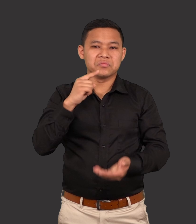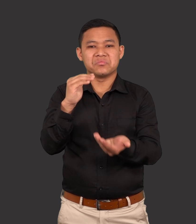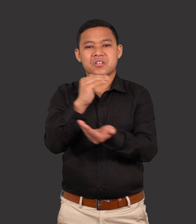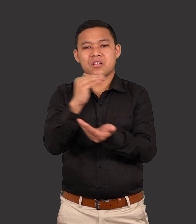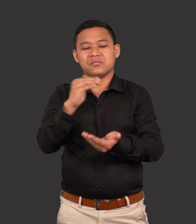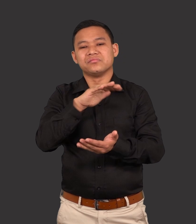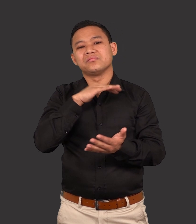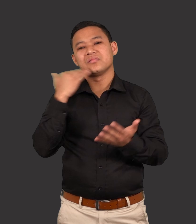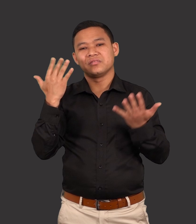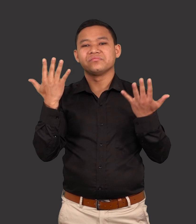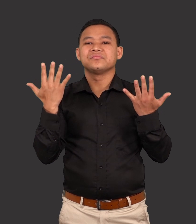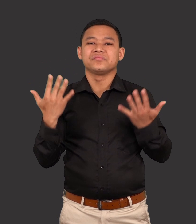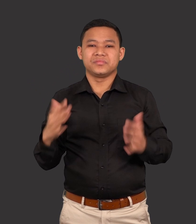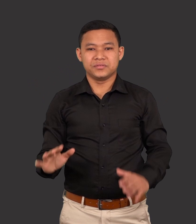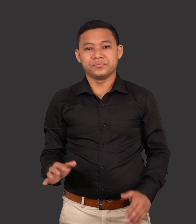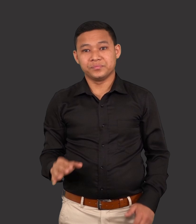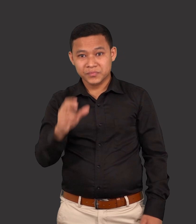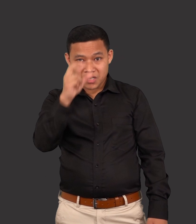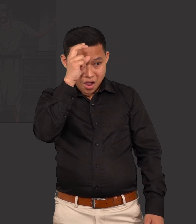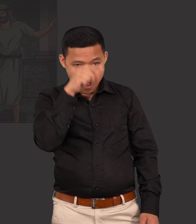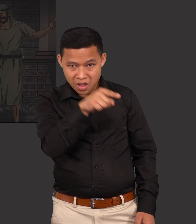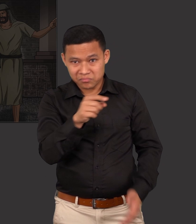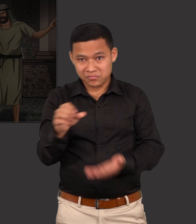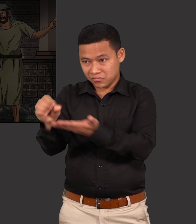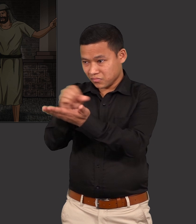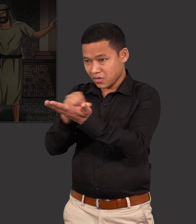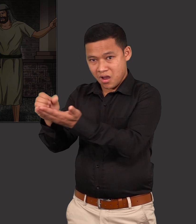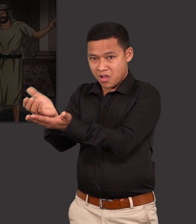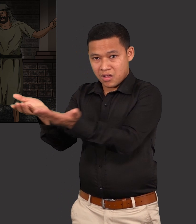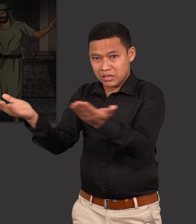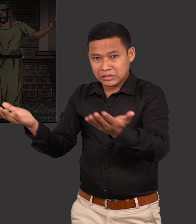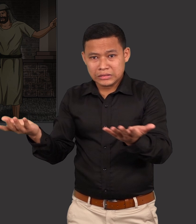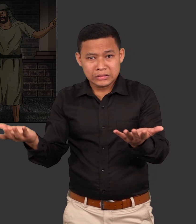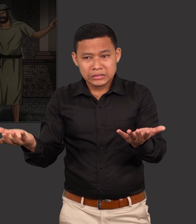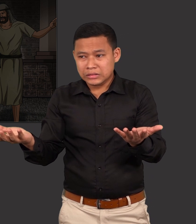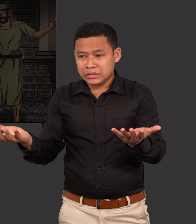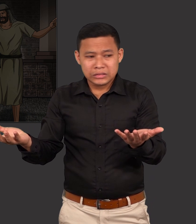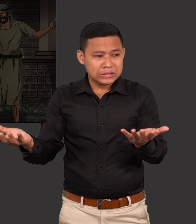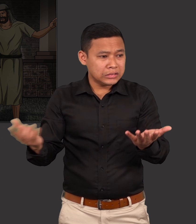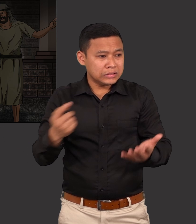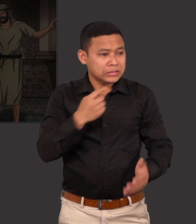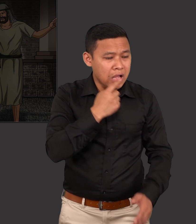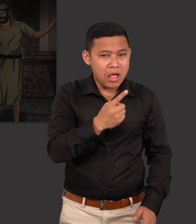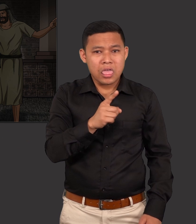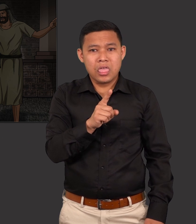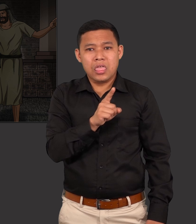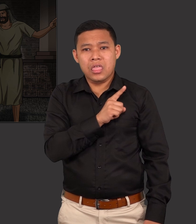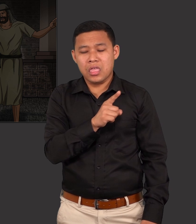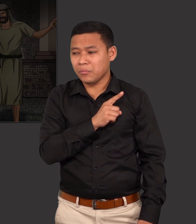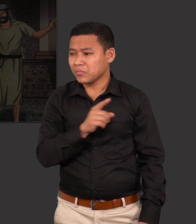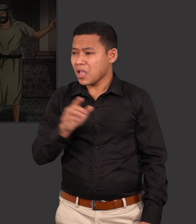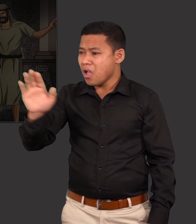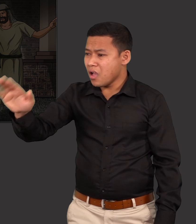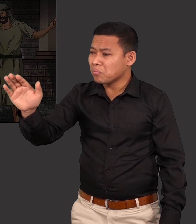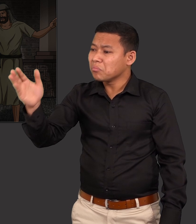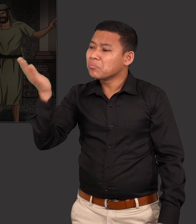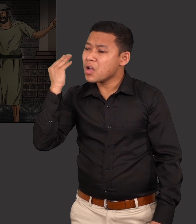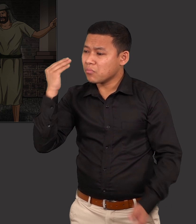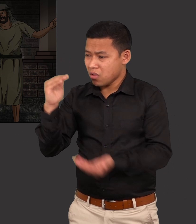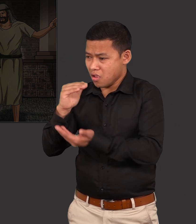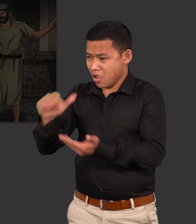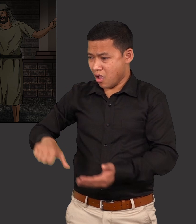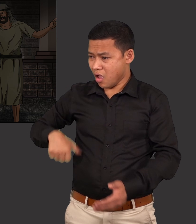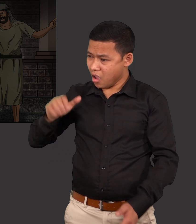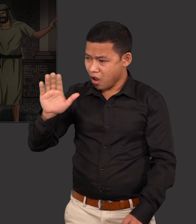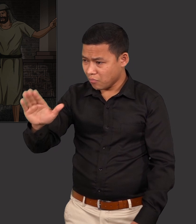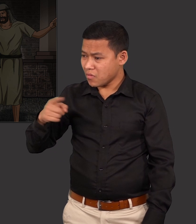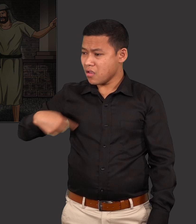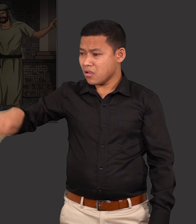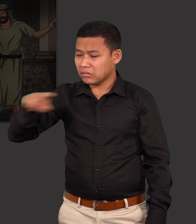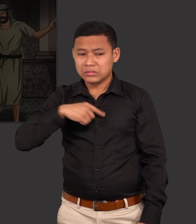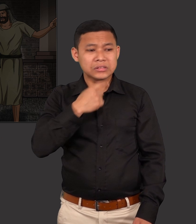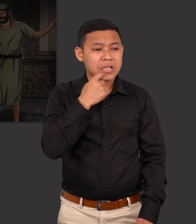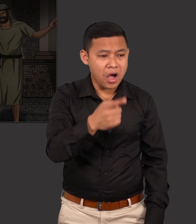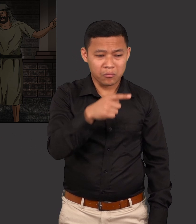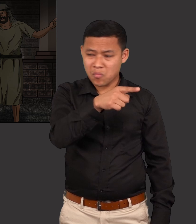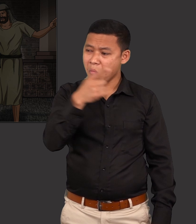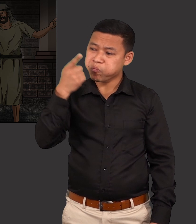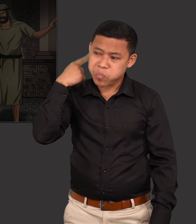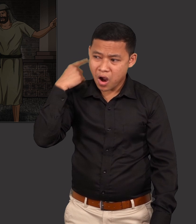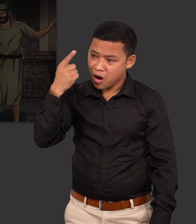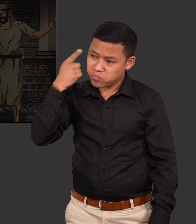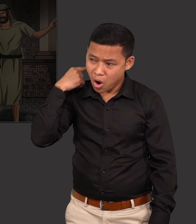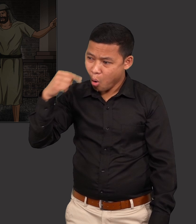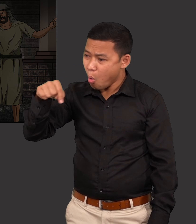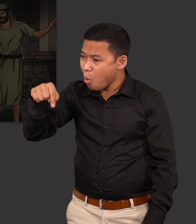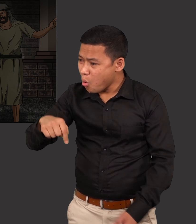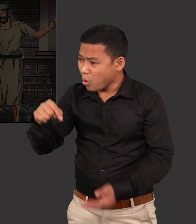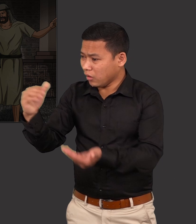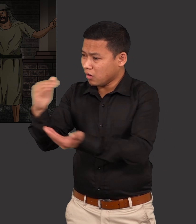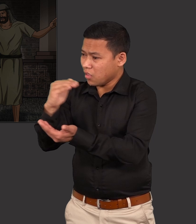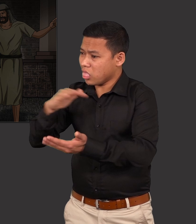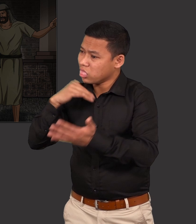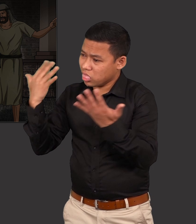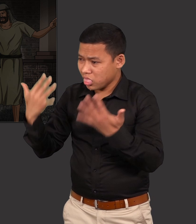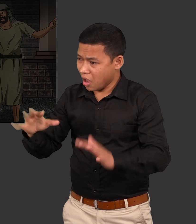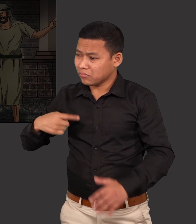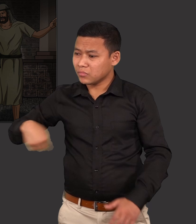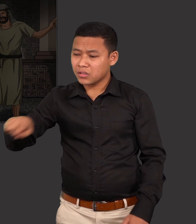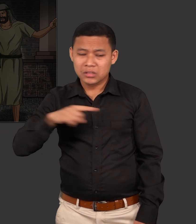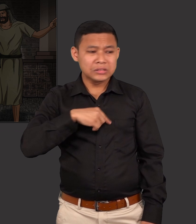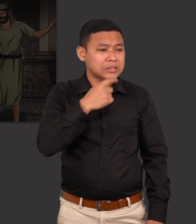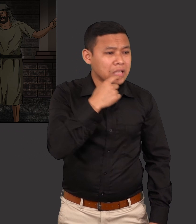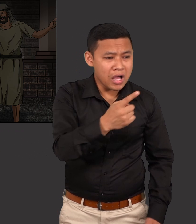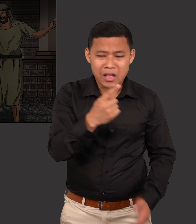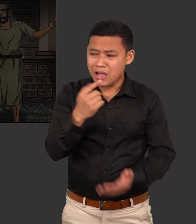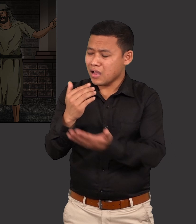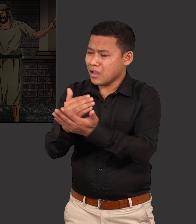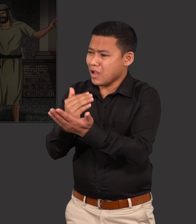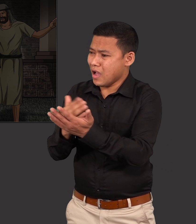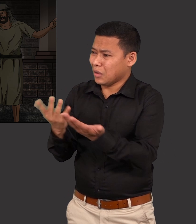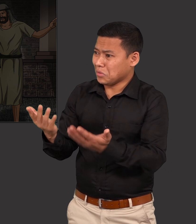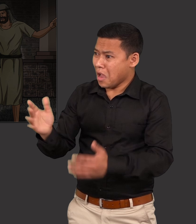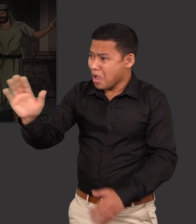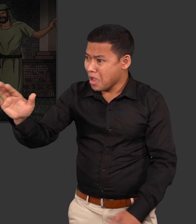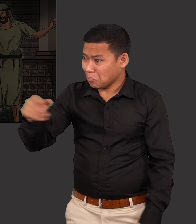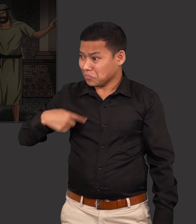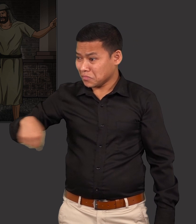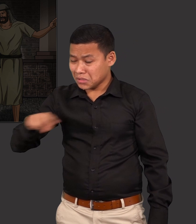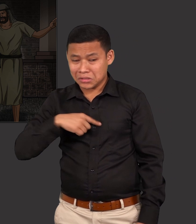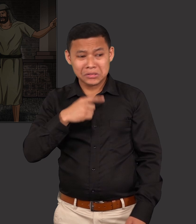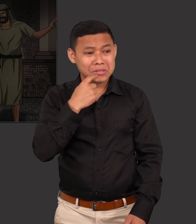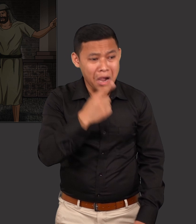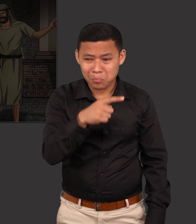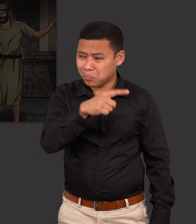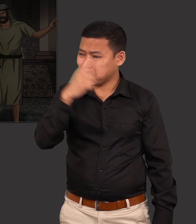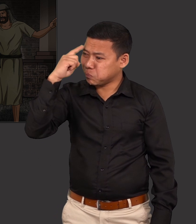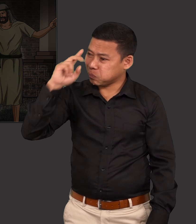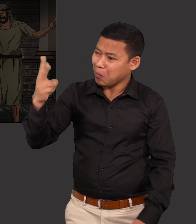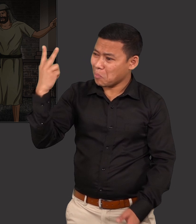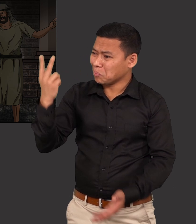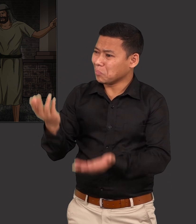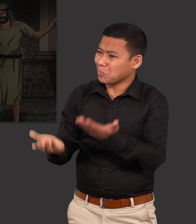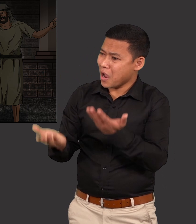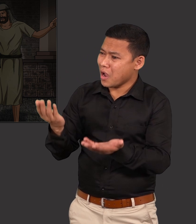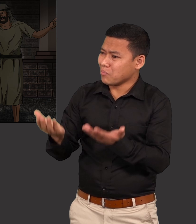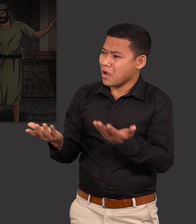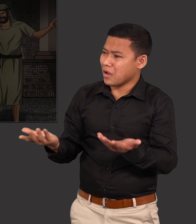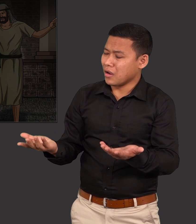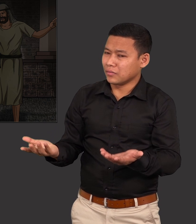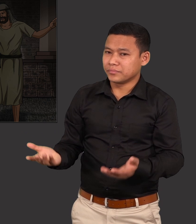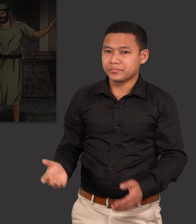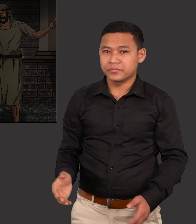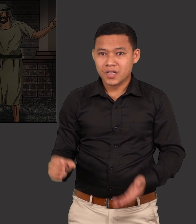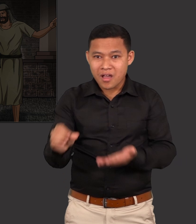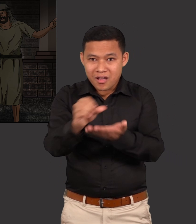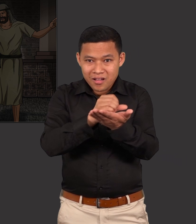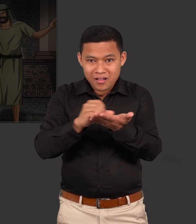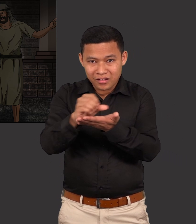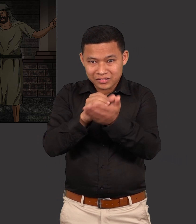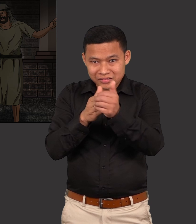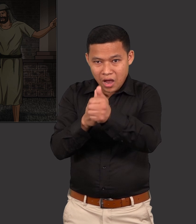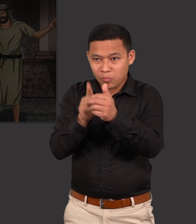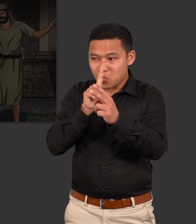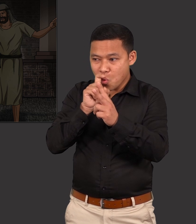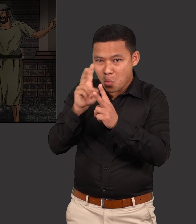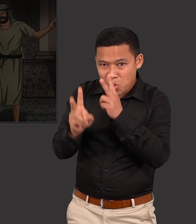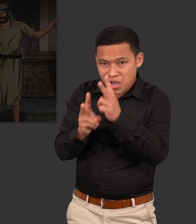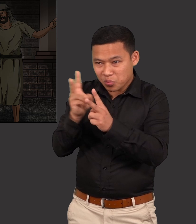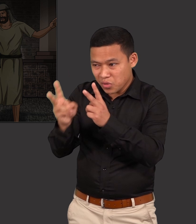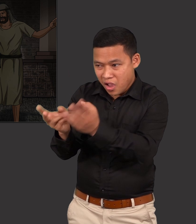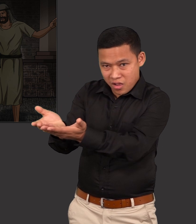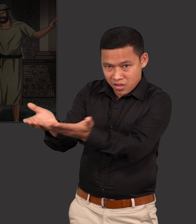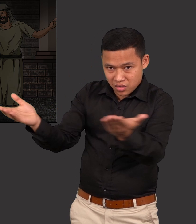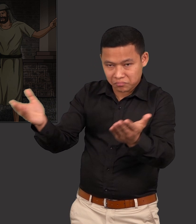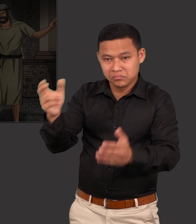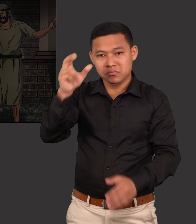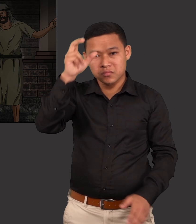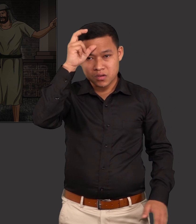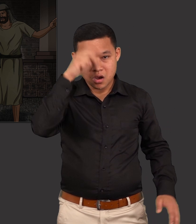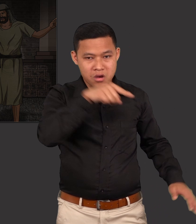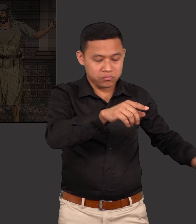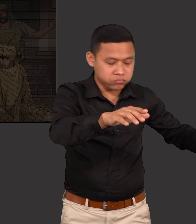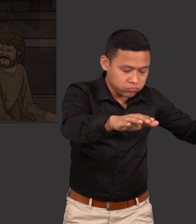But David’s servants were afraid to tell him that the child was dead, for they said, “Look, while the child was alive, we spoke to him, and he would not listen to us. So how can we tell him the child is dead?